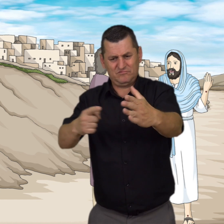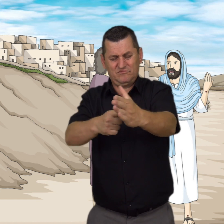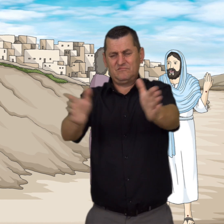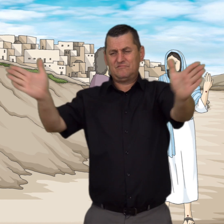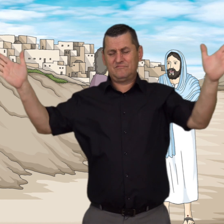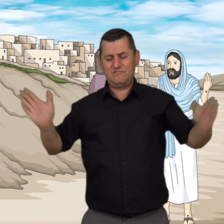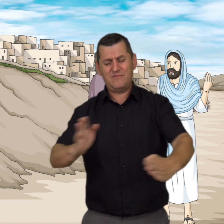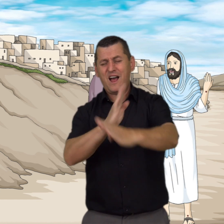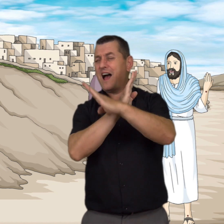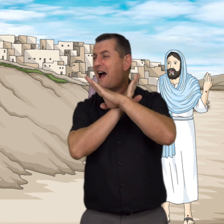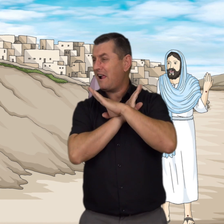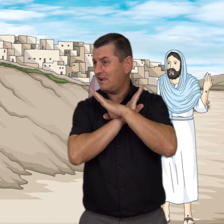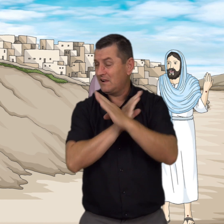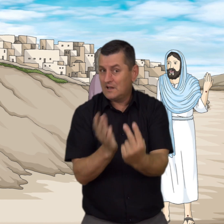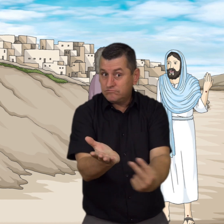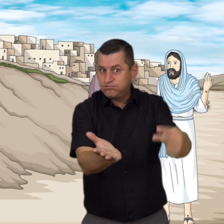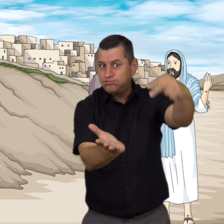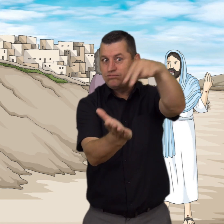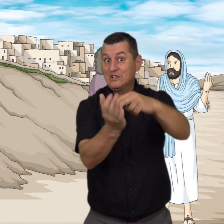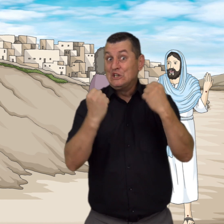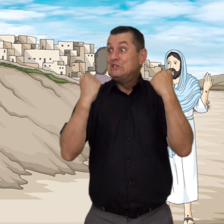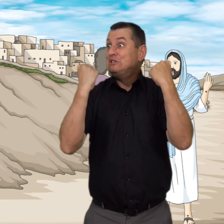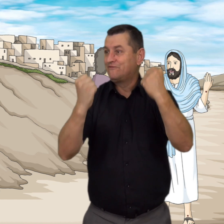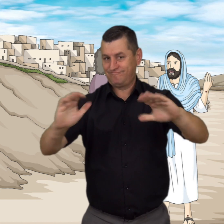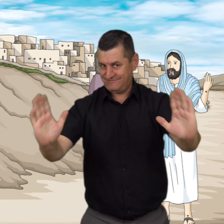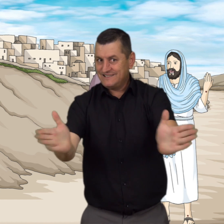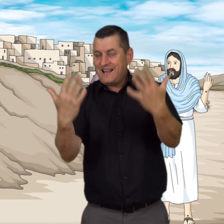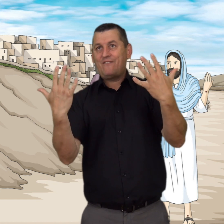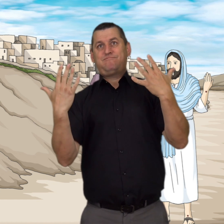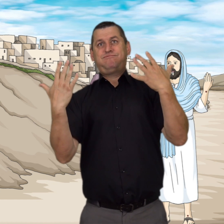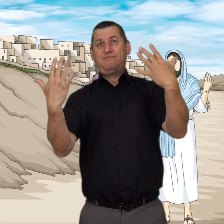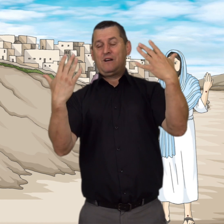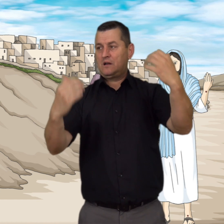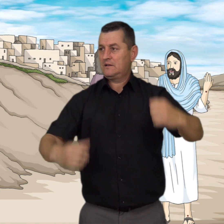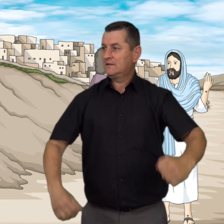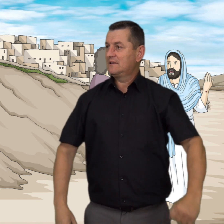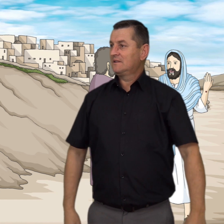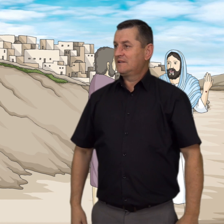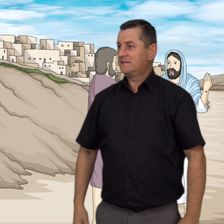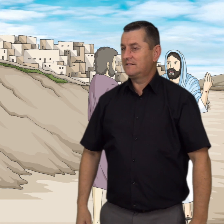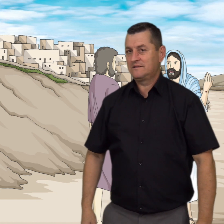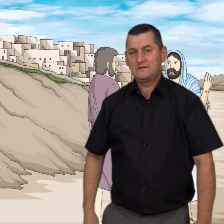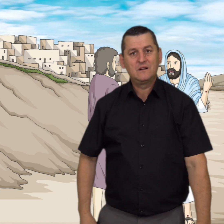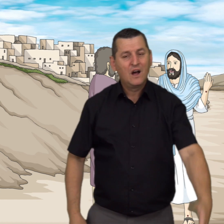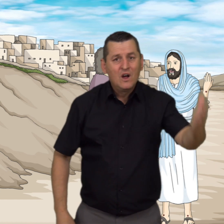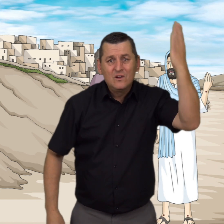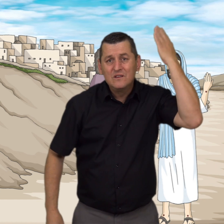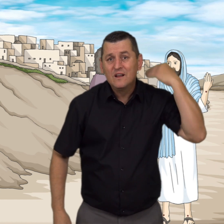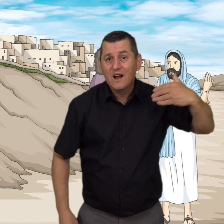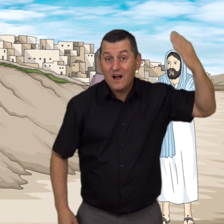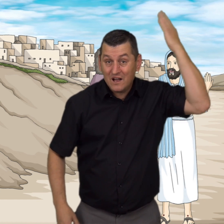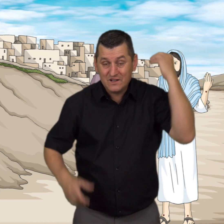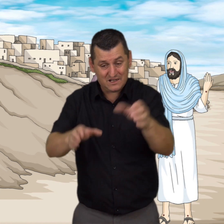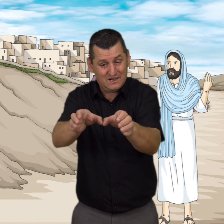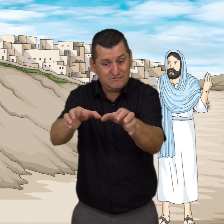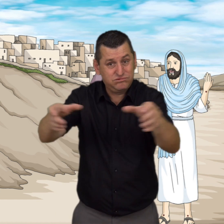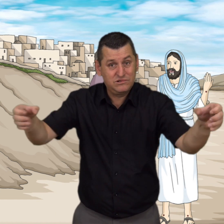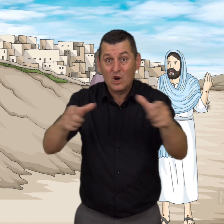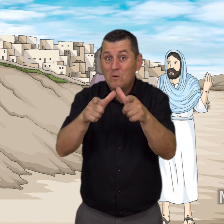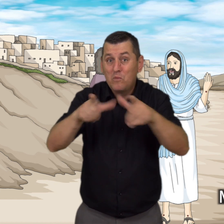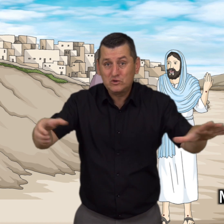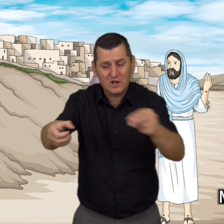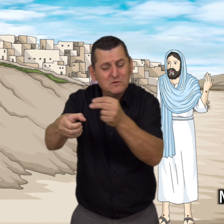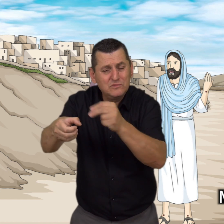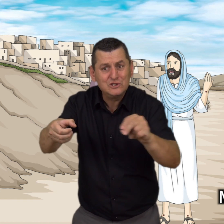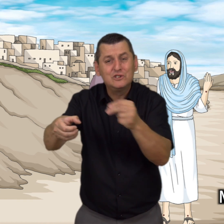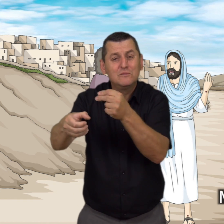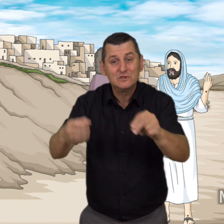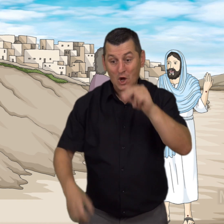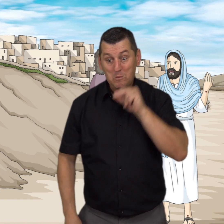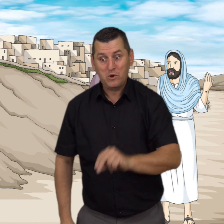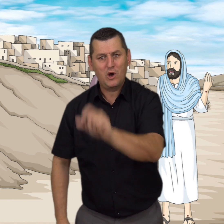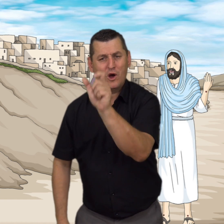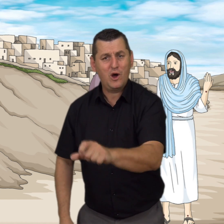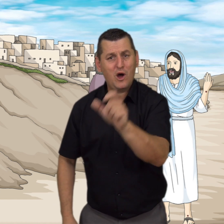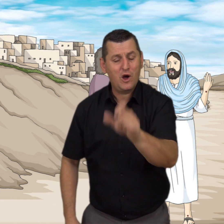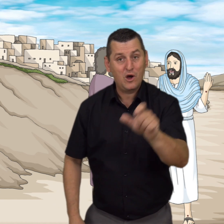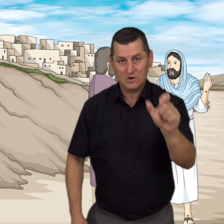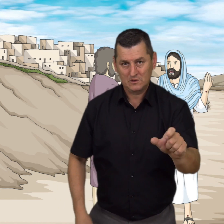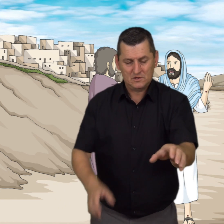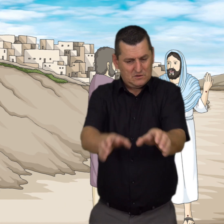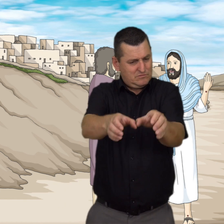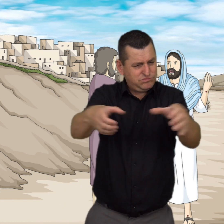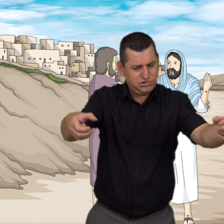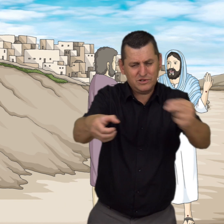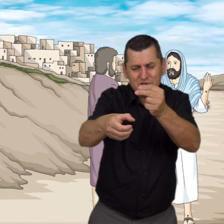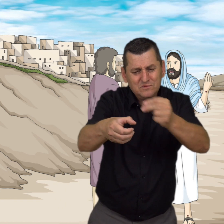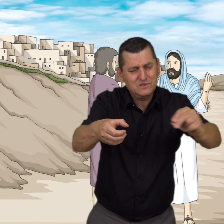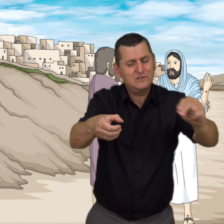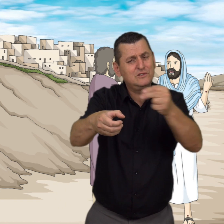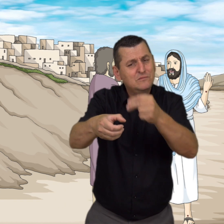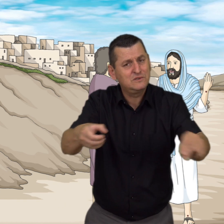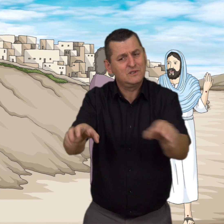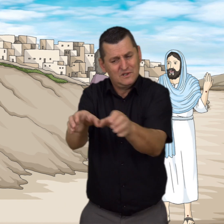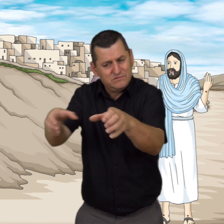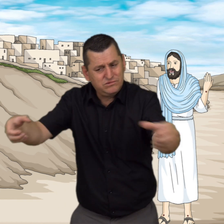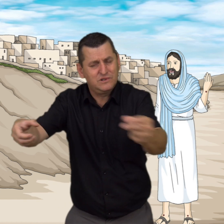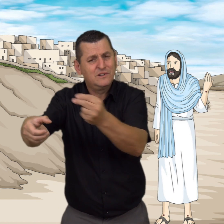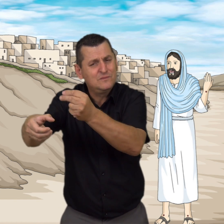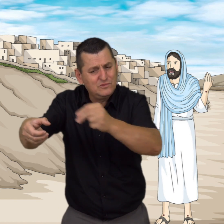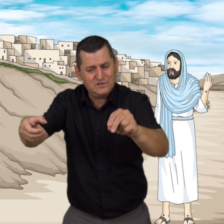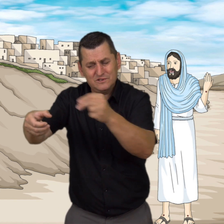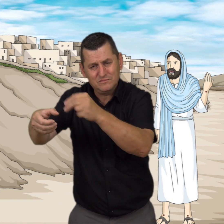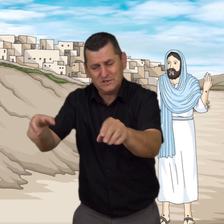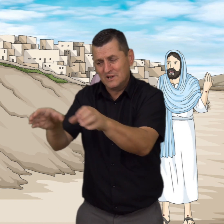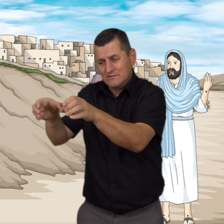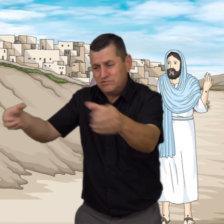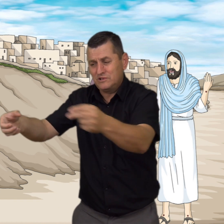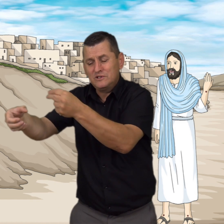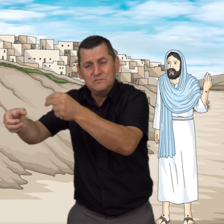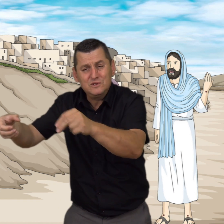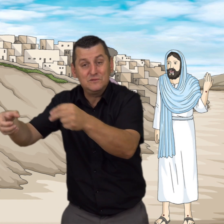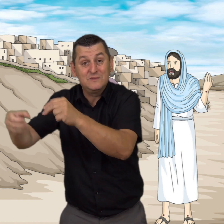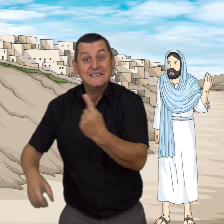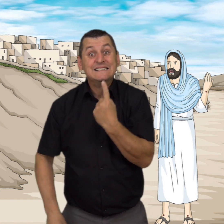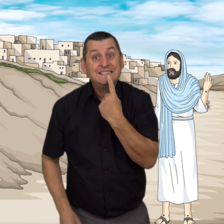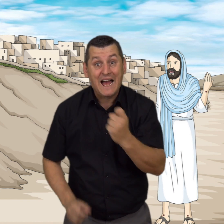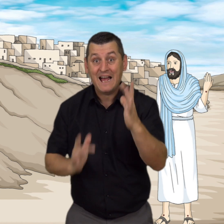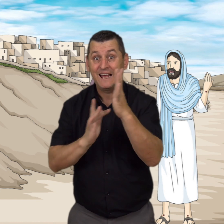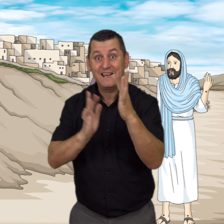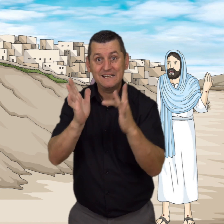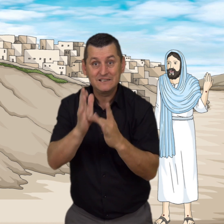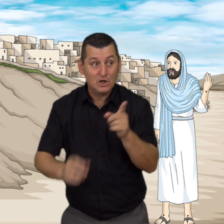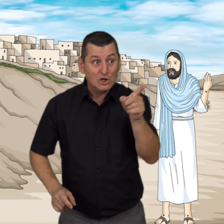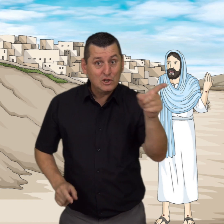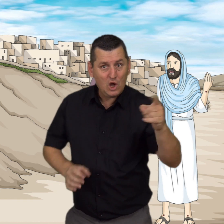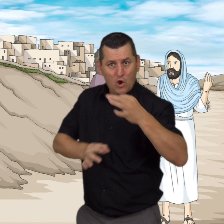Was it not necessary for the Christ to suffer these things and then to enter His glory?”